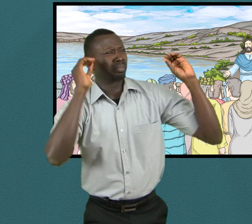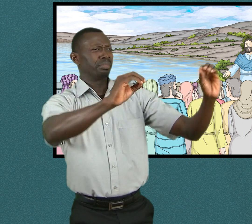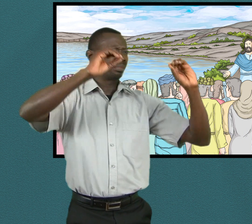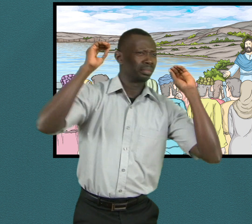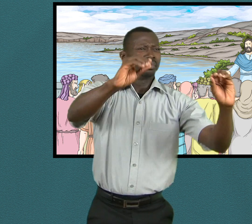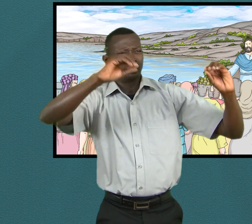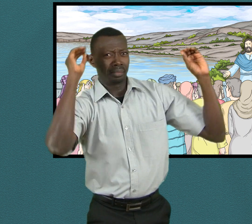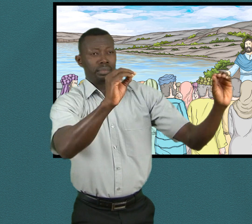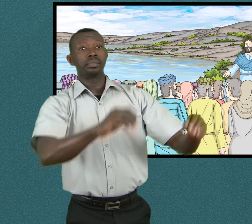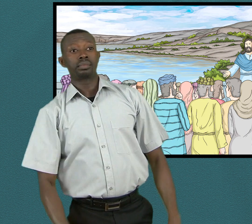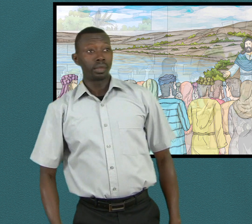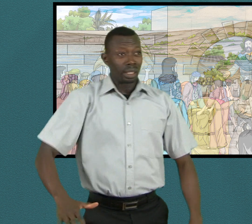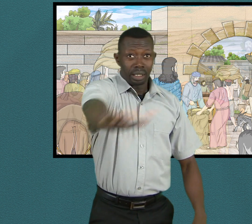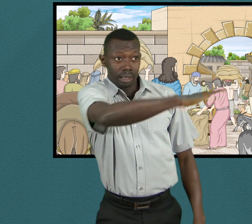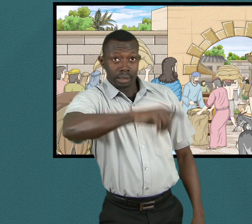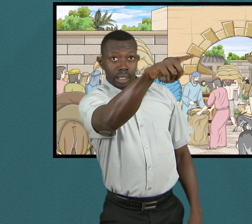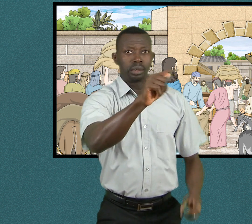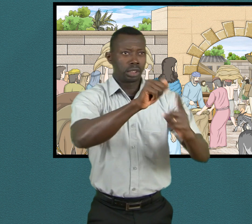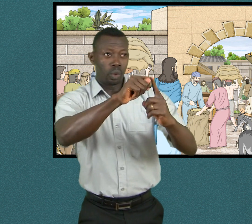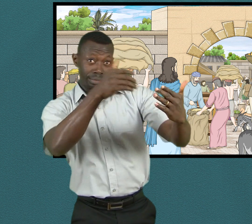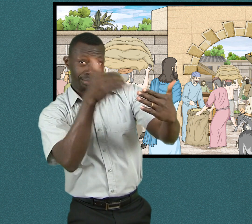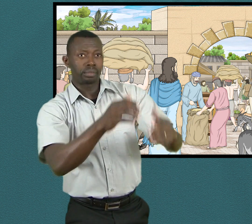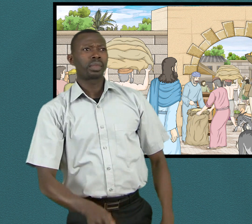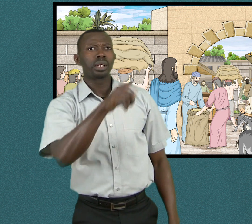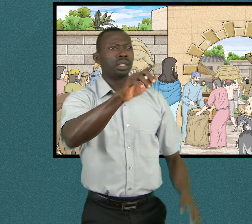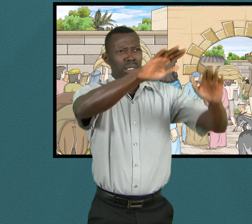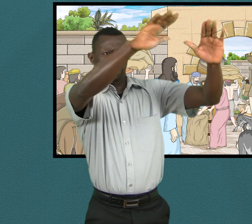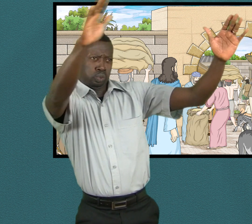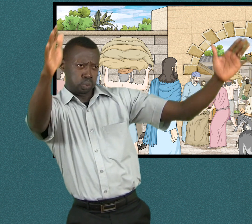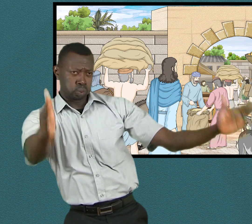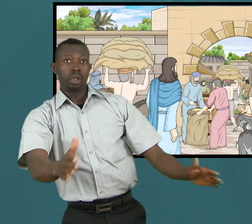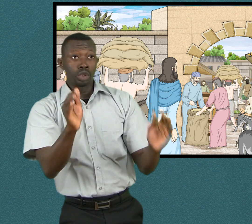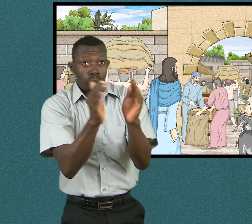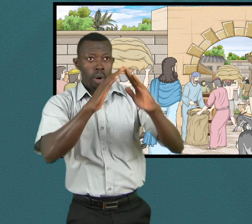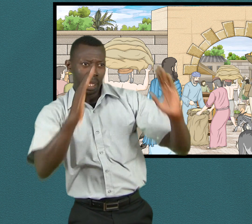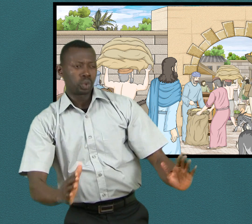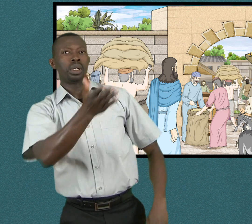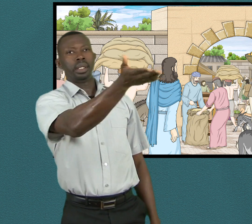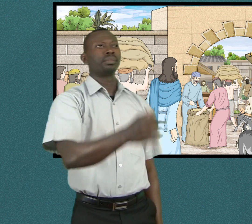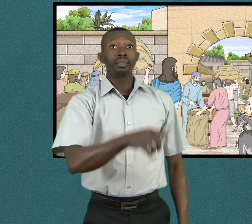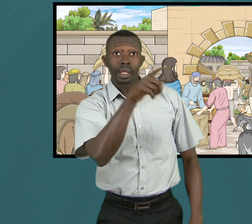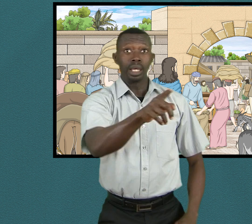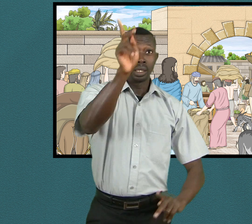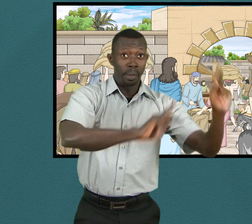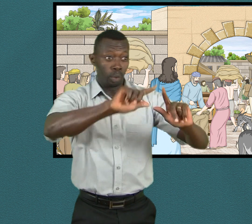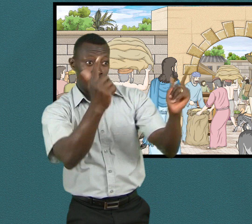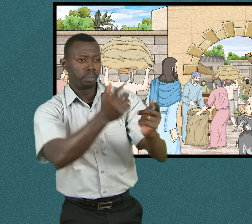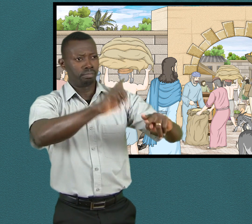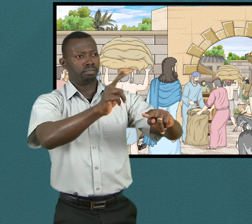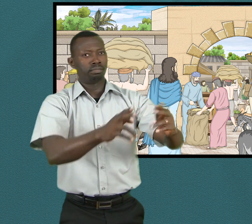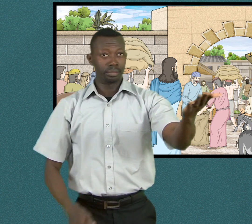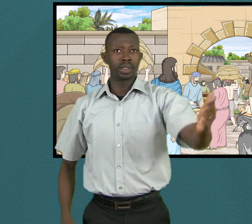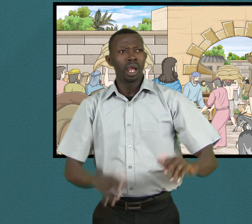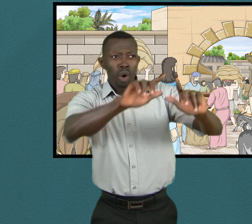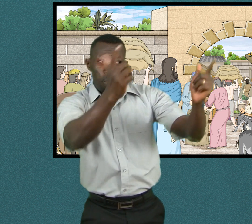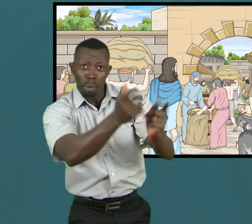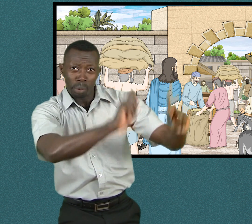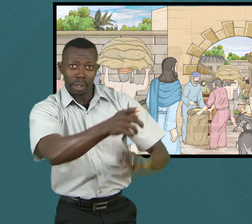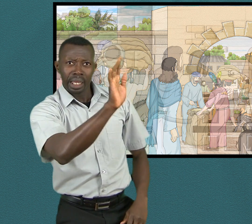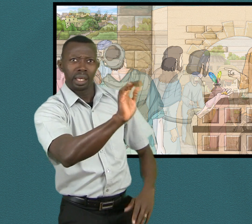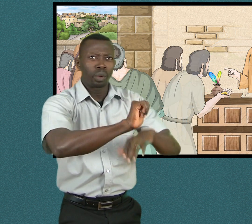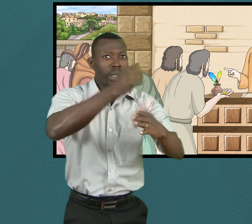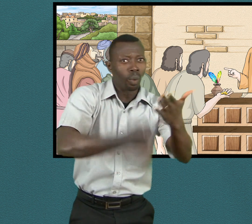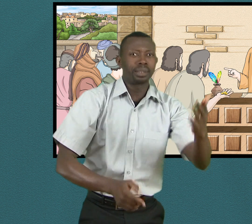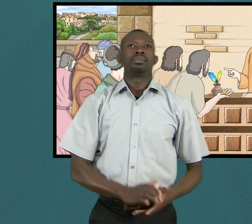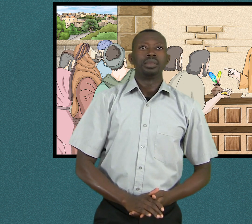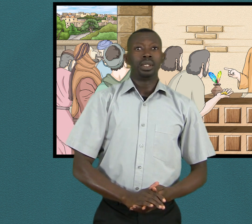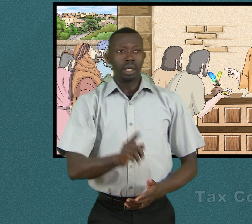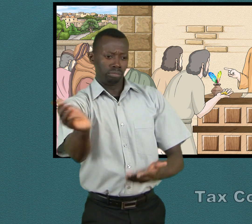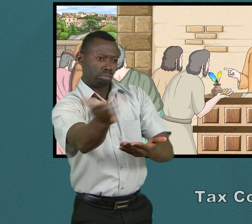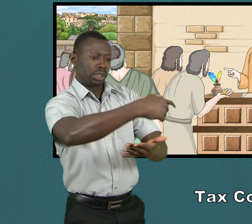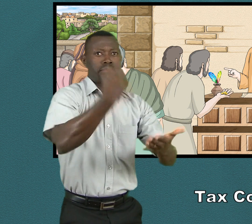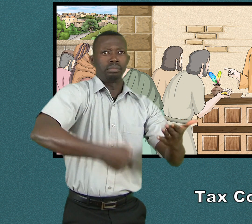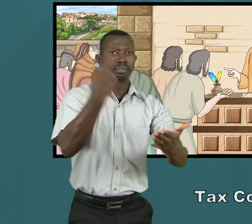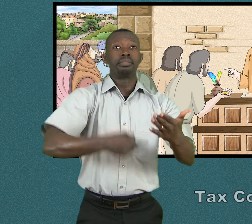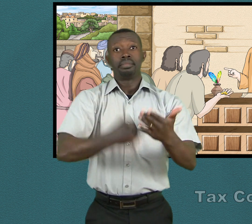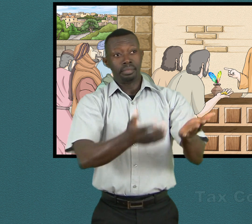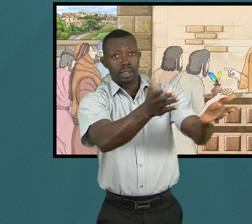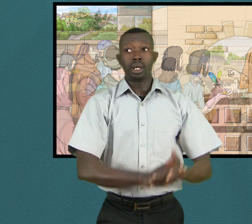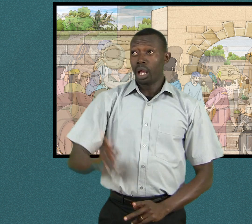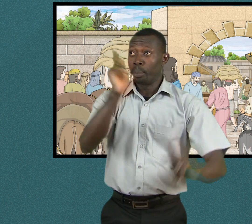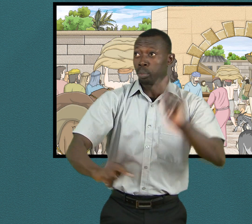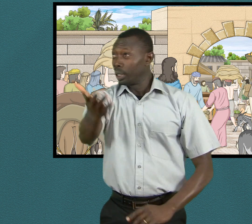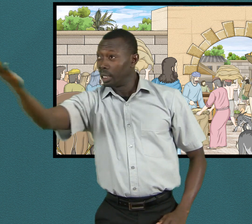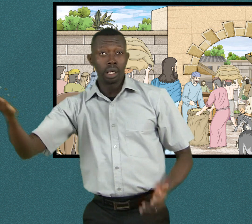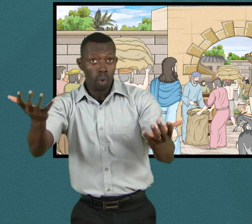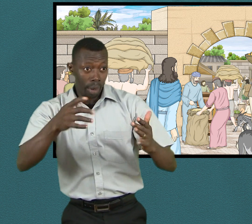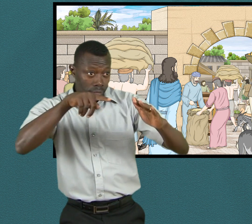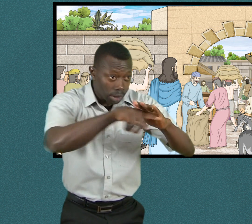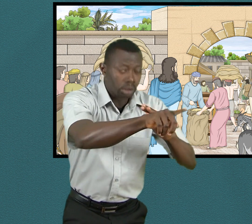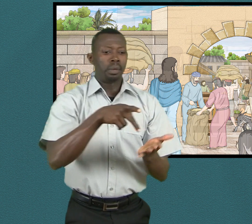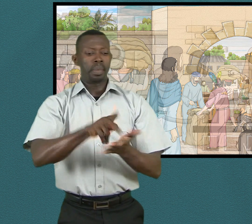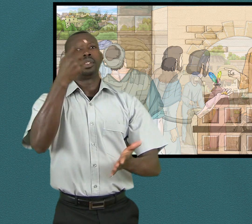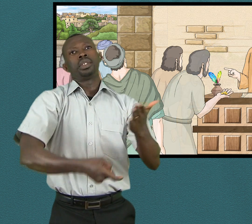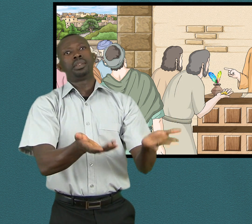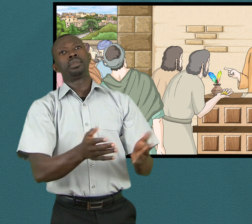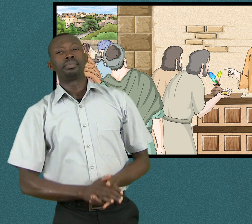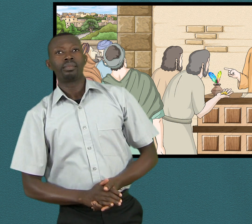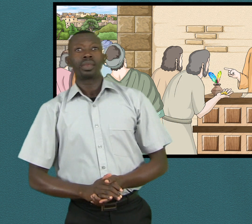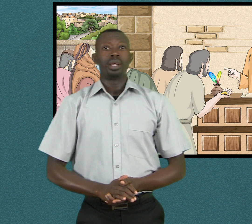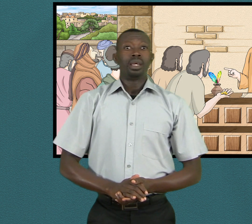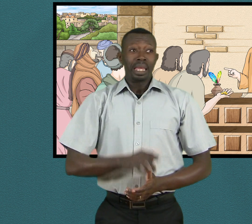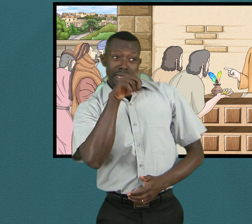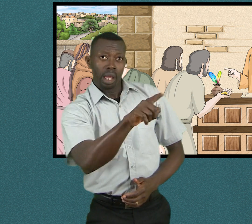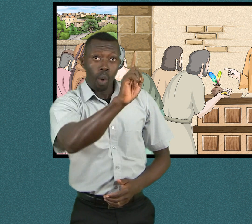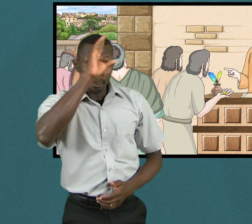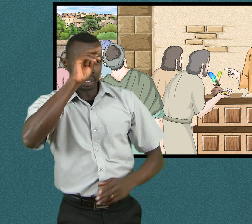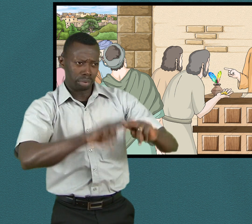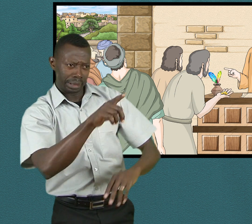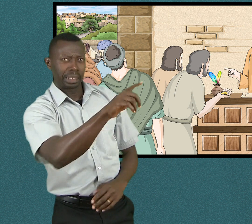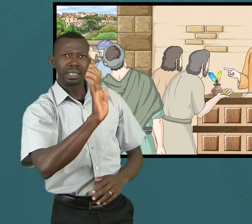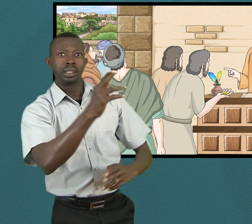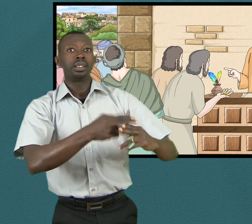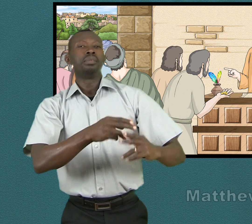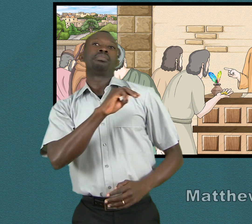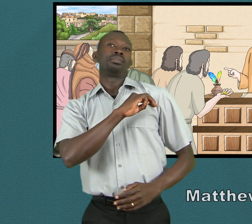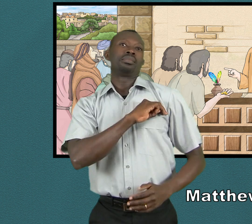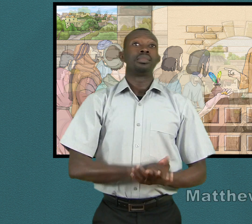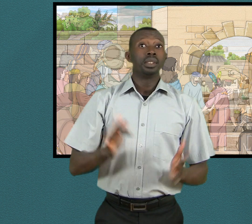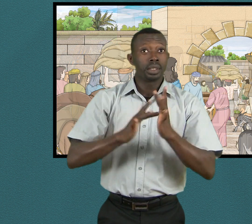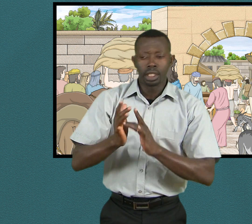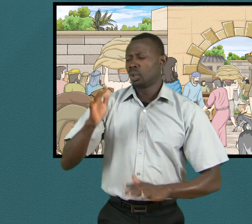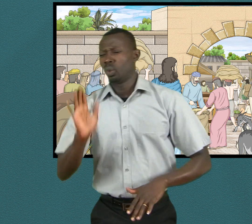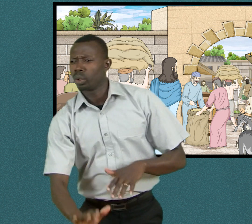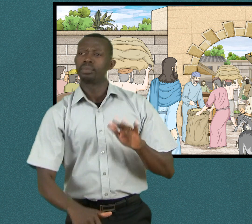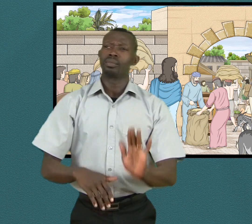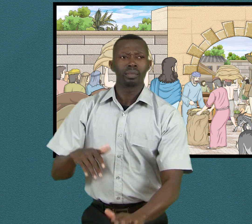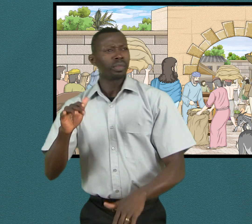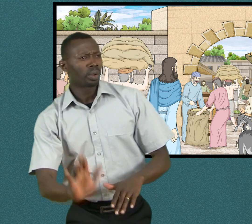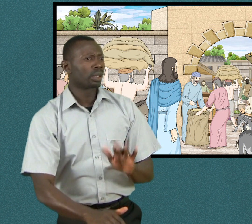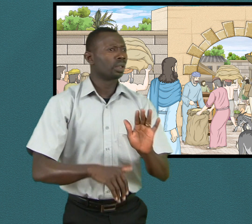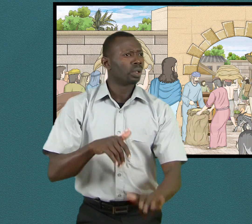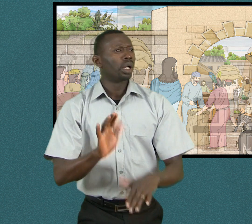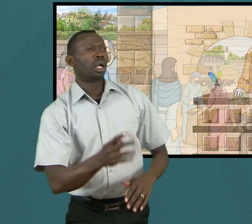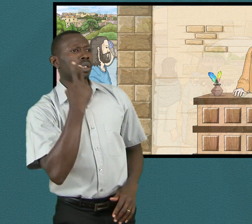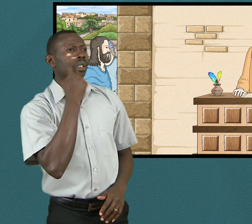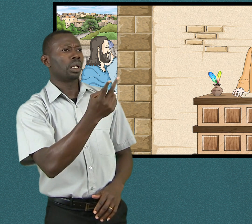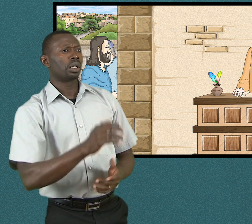As He was walking along, He saw Levi son of Alphaeus sitting at the tax booth.